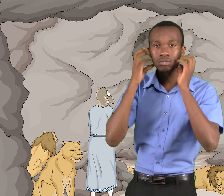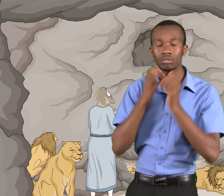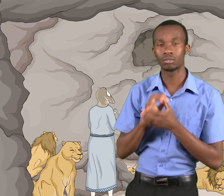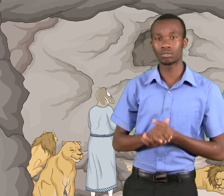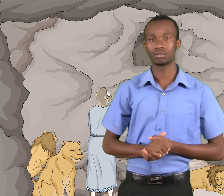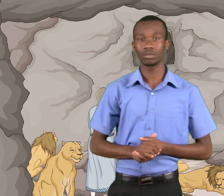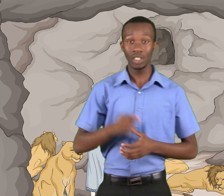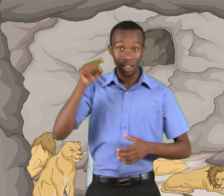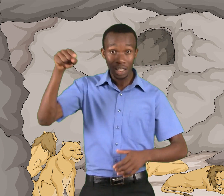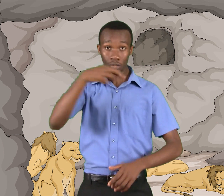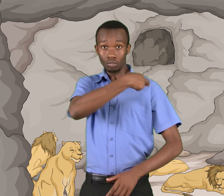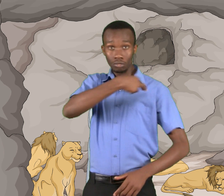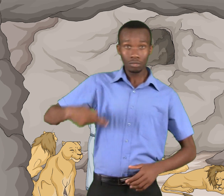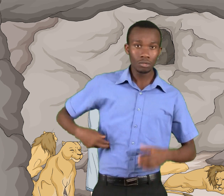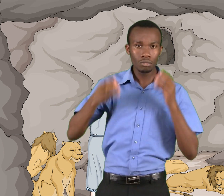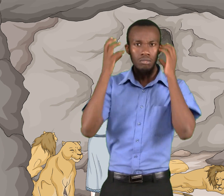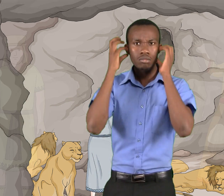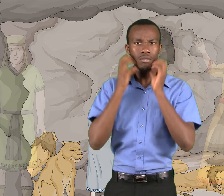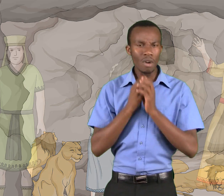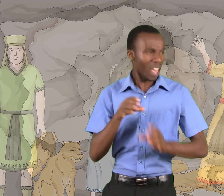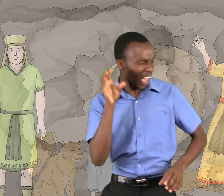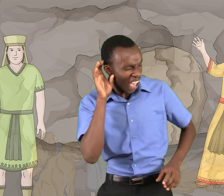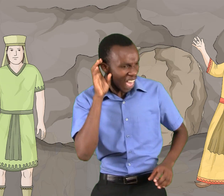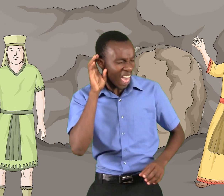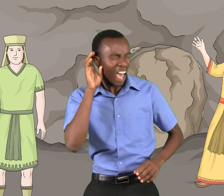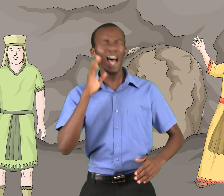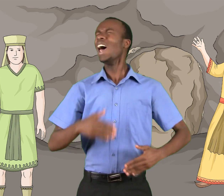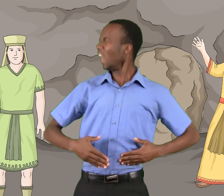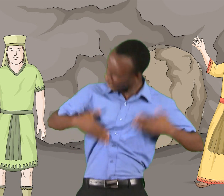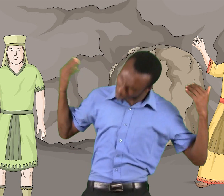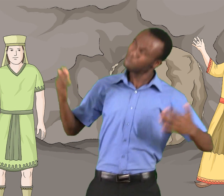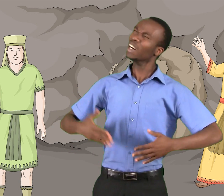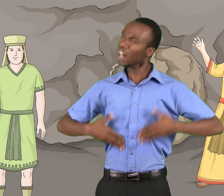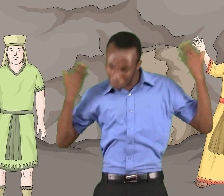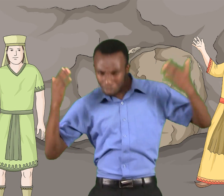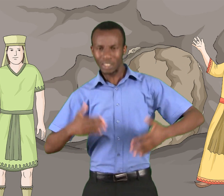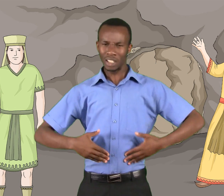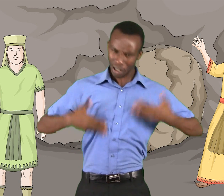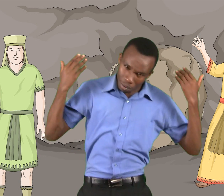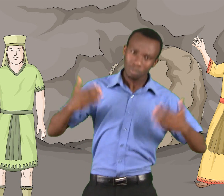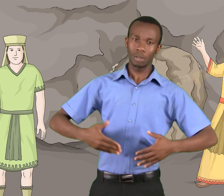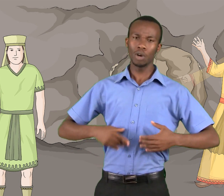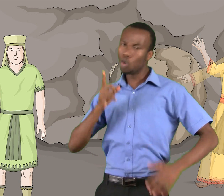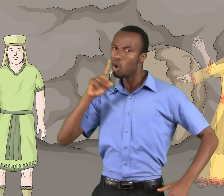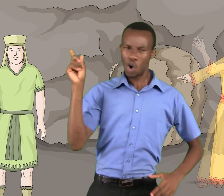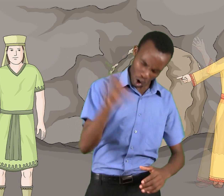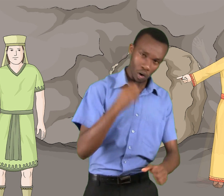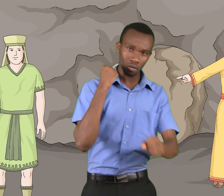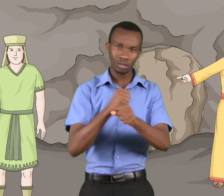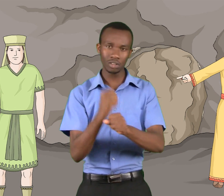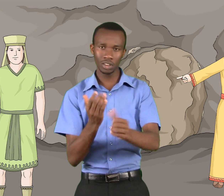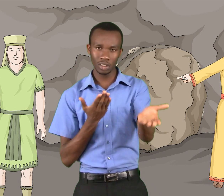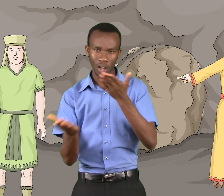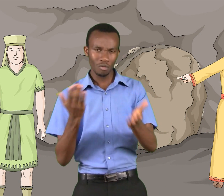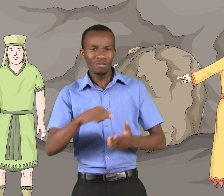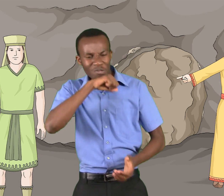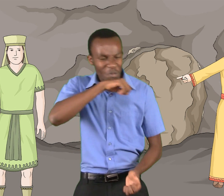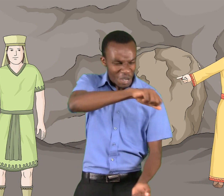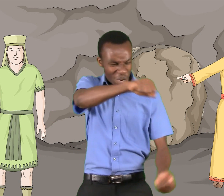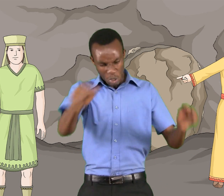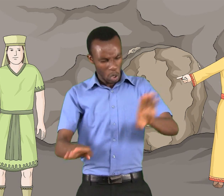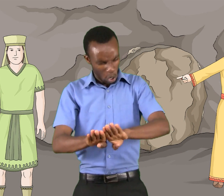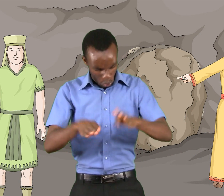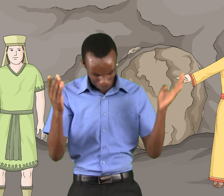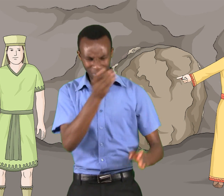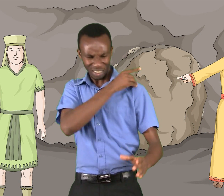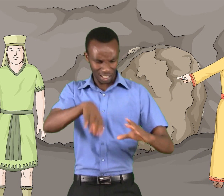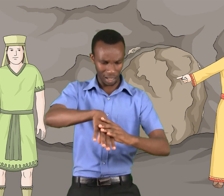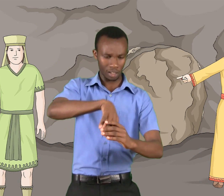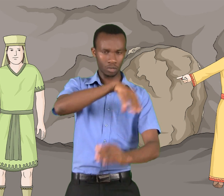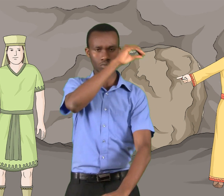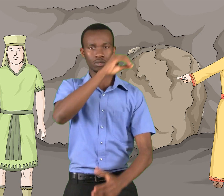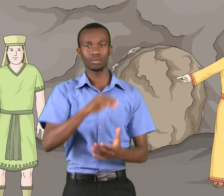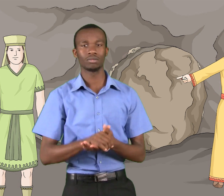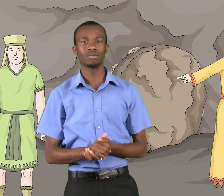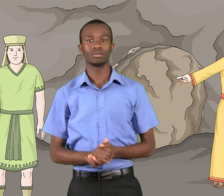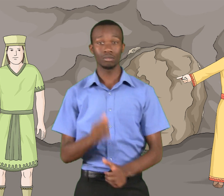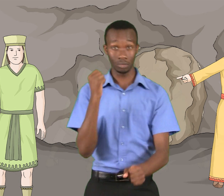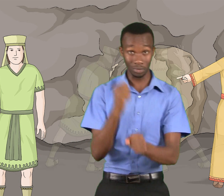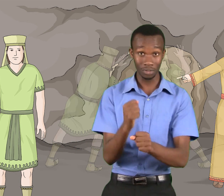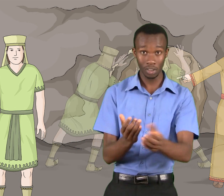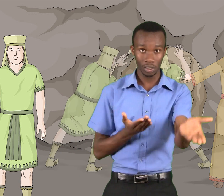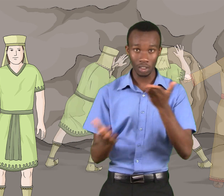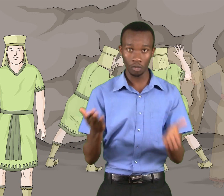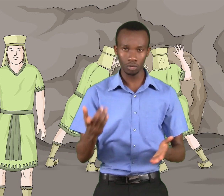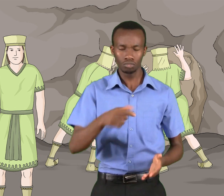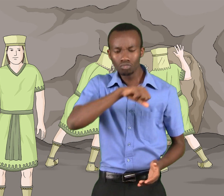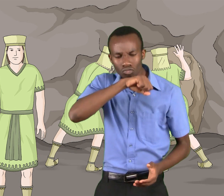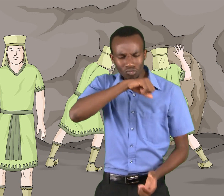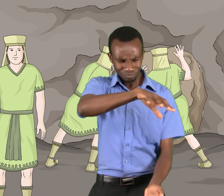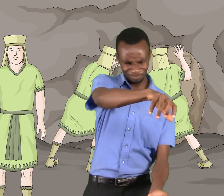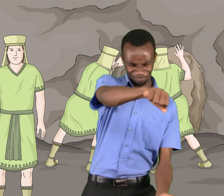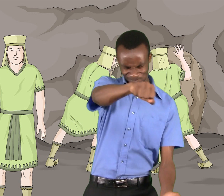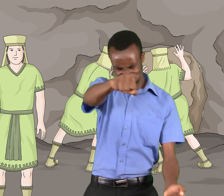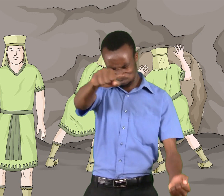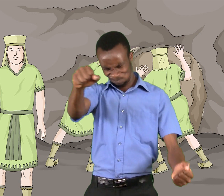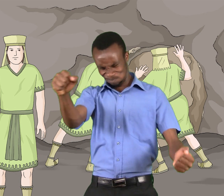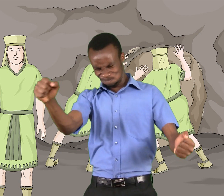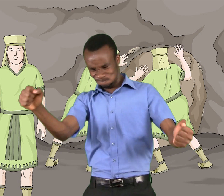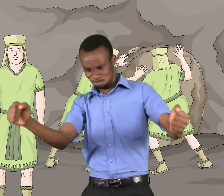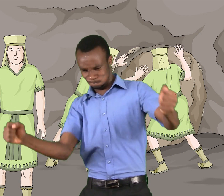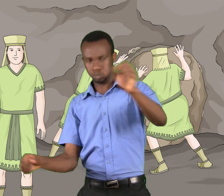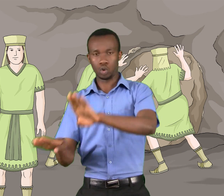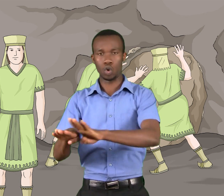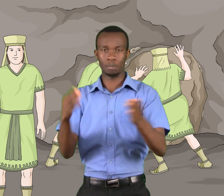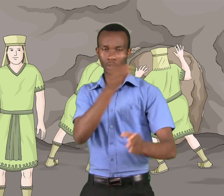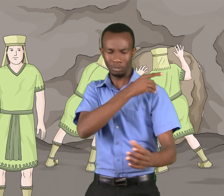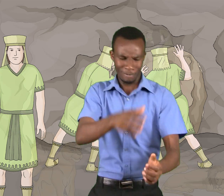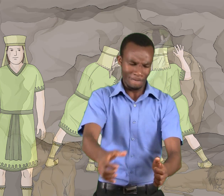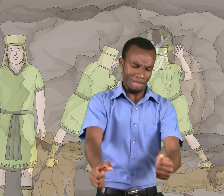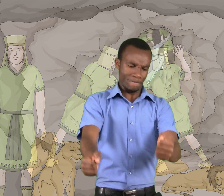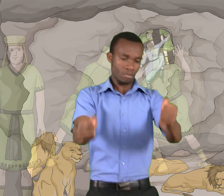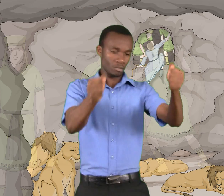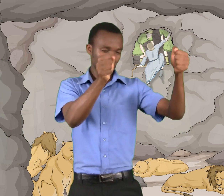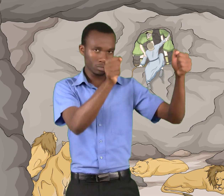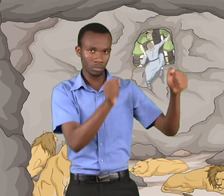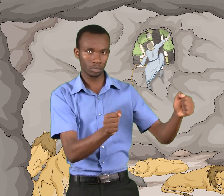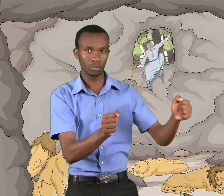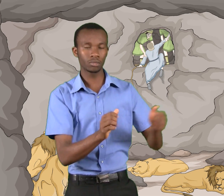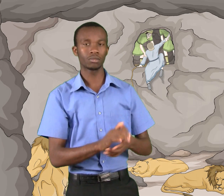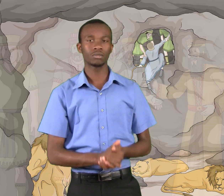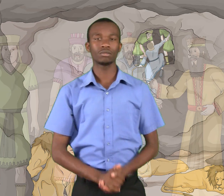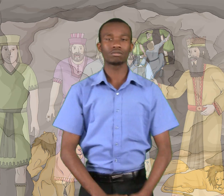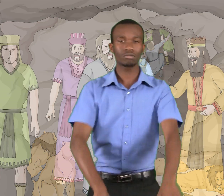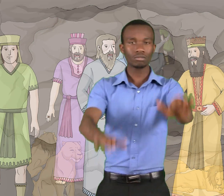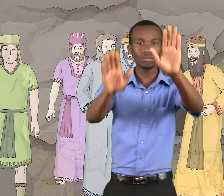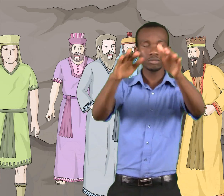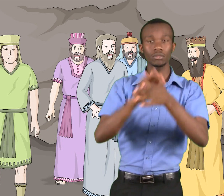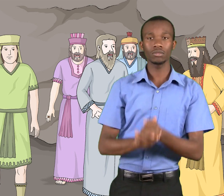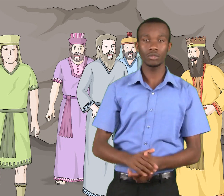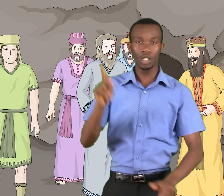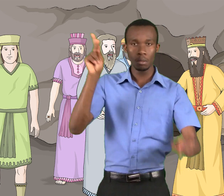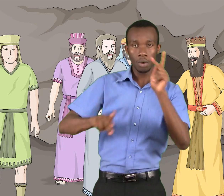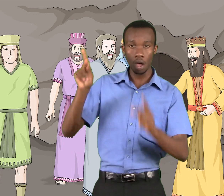The king was overjoyed and gave orders to lift Daniel out of the den, and when Daniel was lifted out of the den, no wounds whatsoever were found on him, because he had trusted in his God.